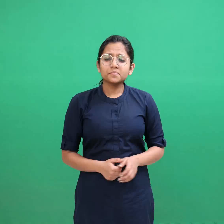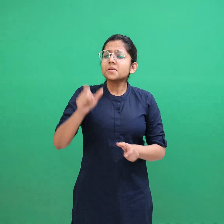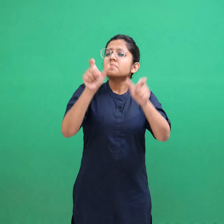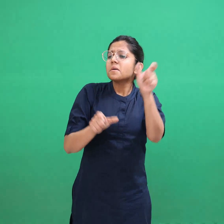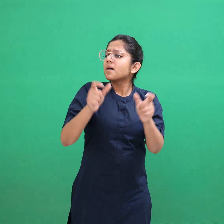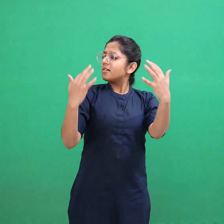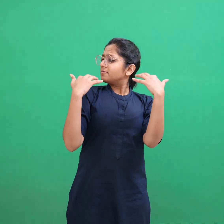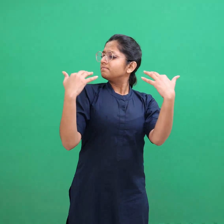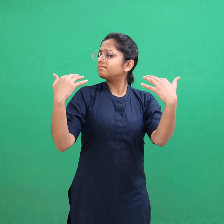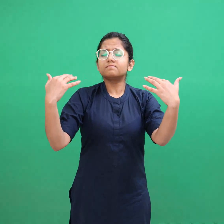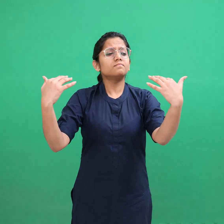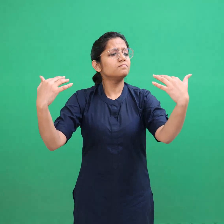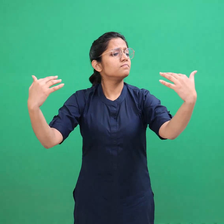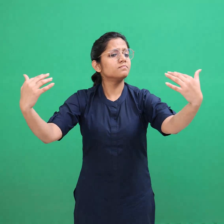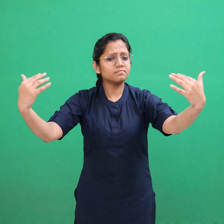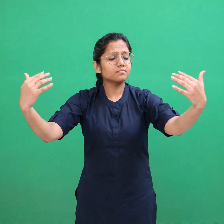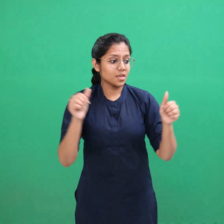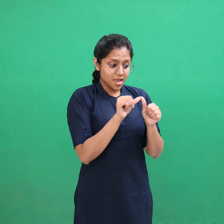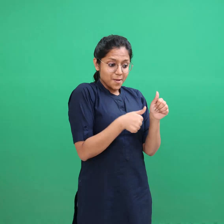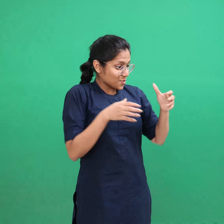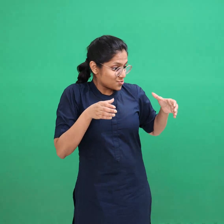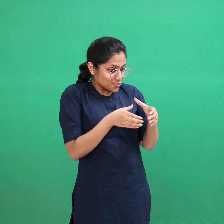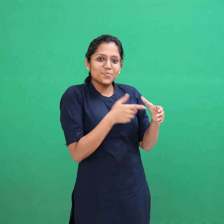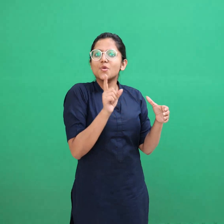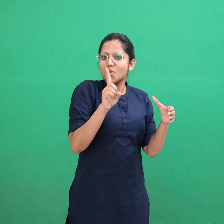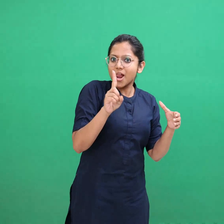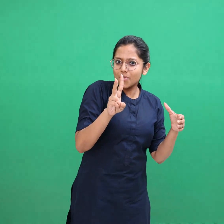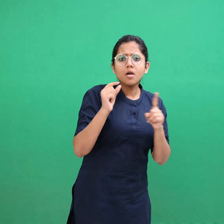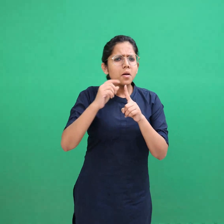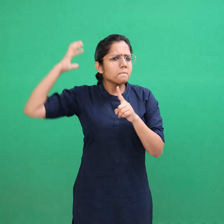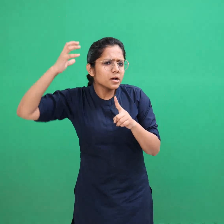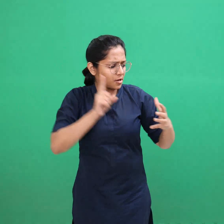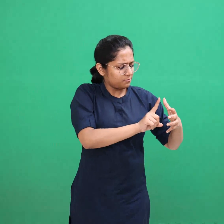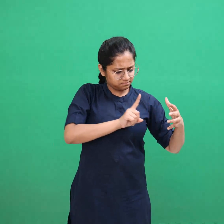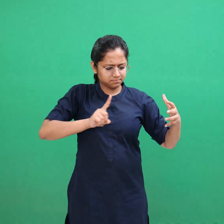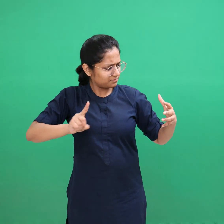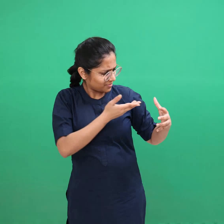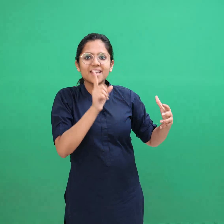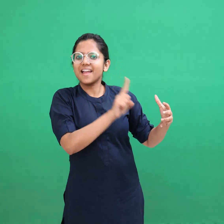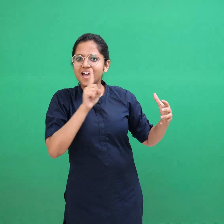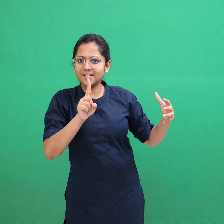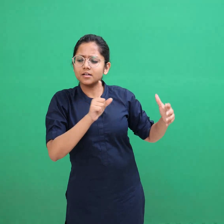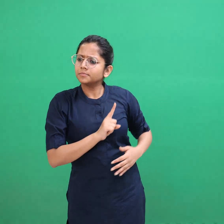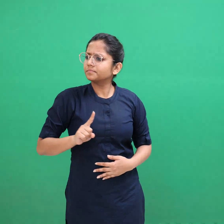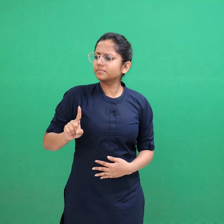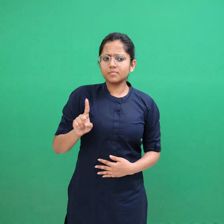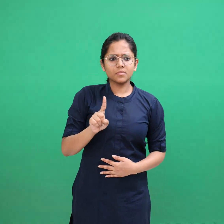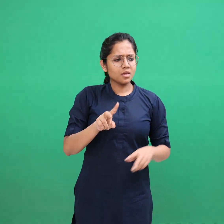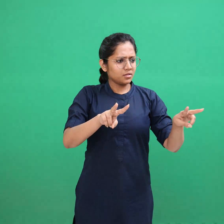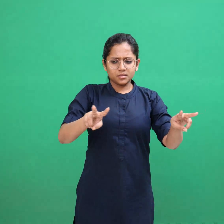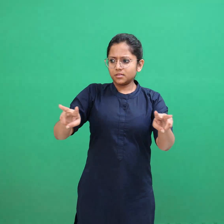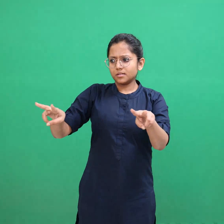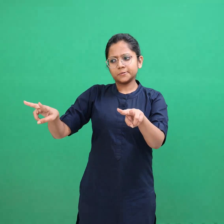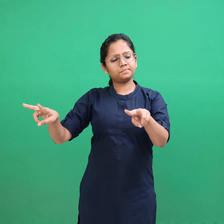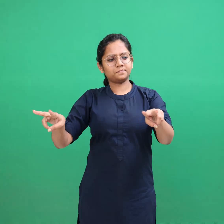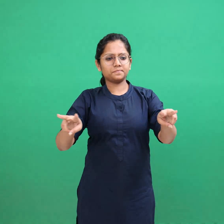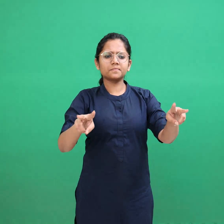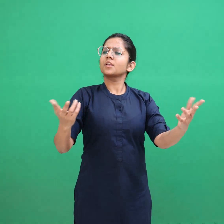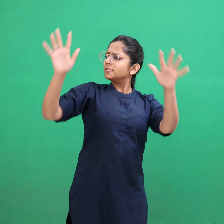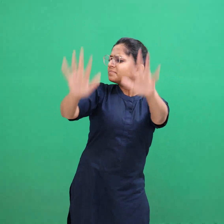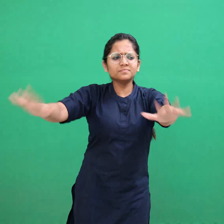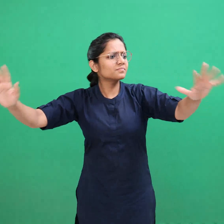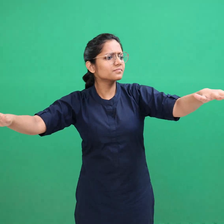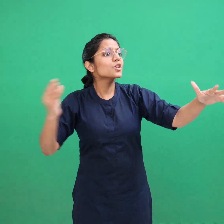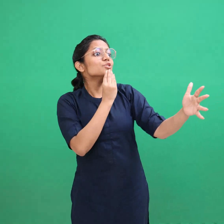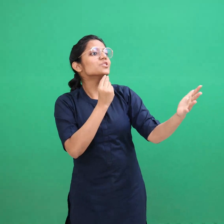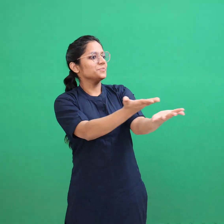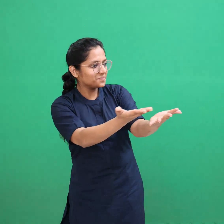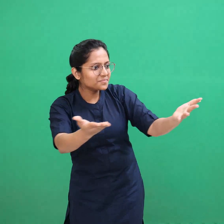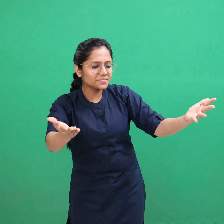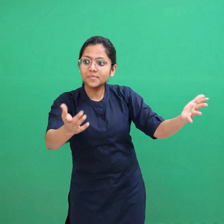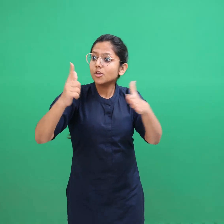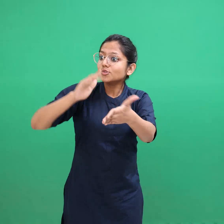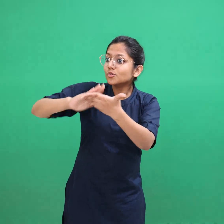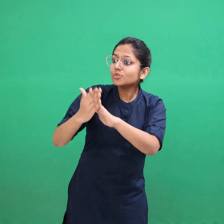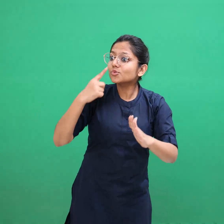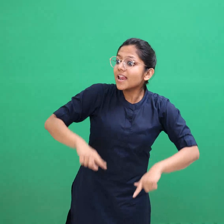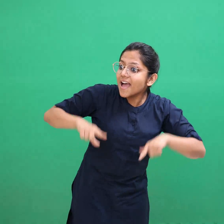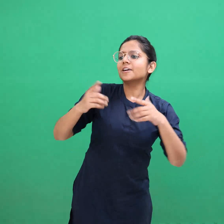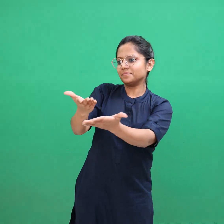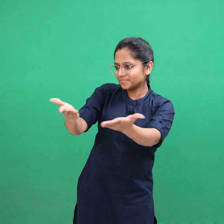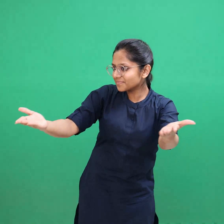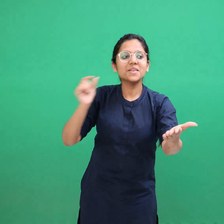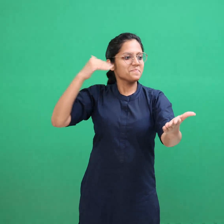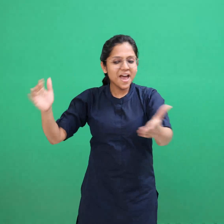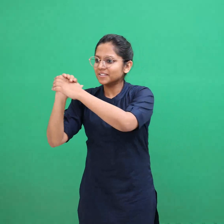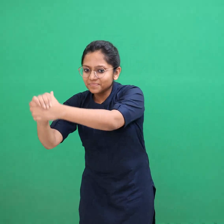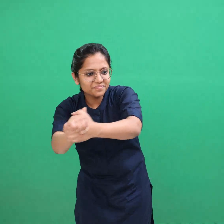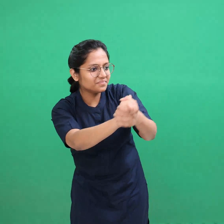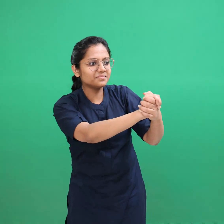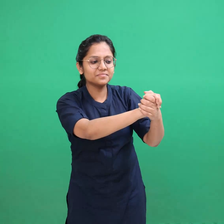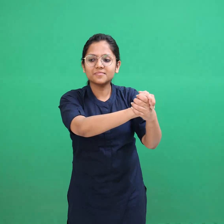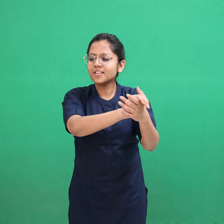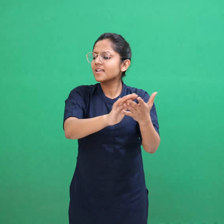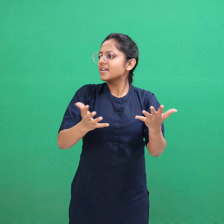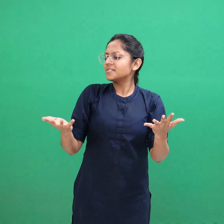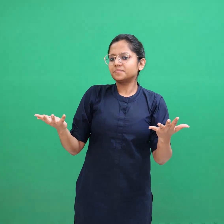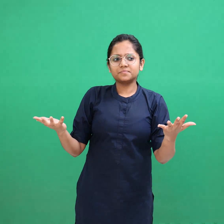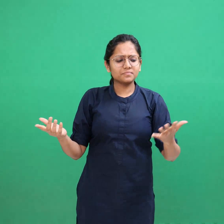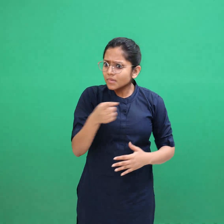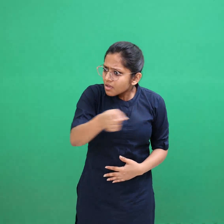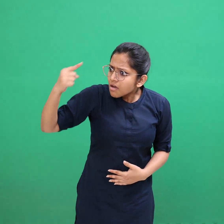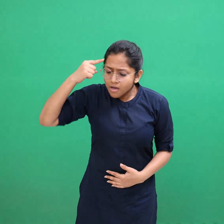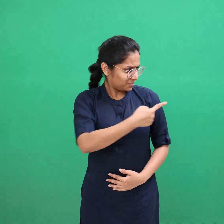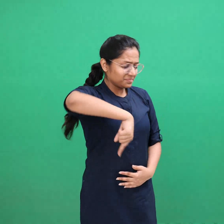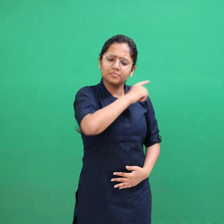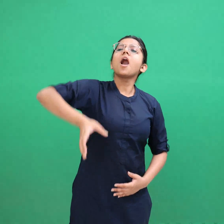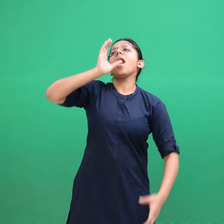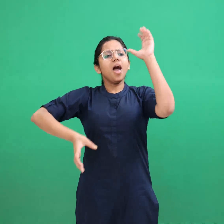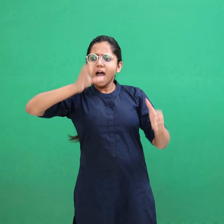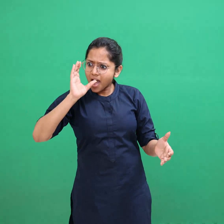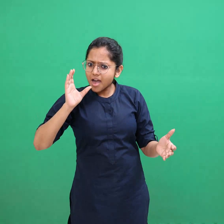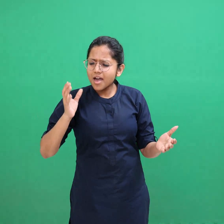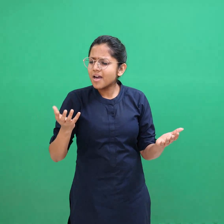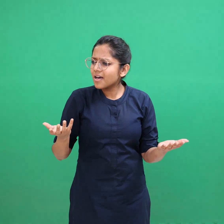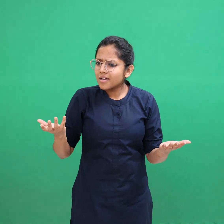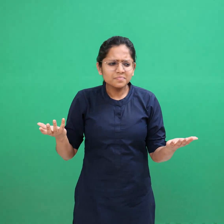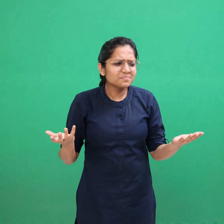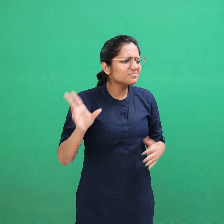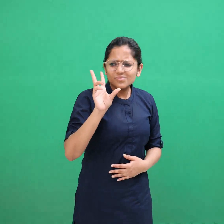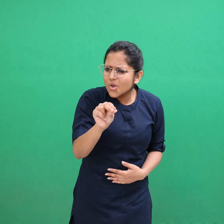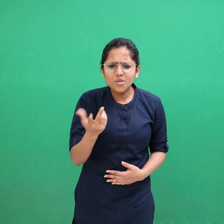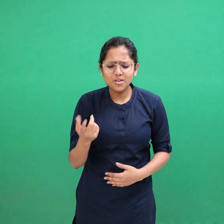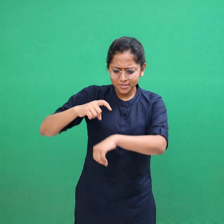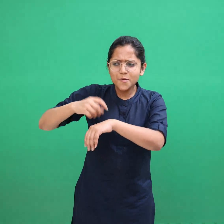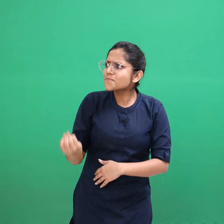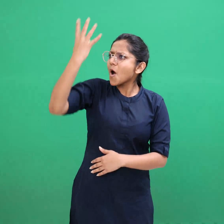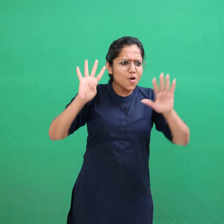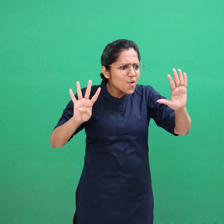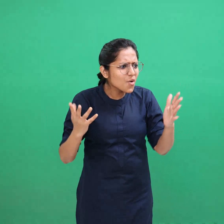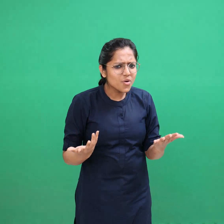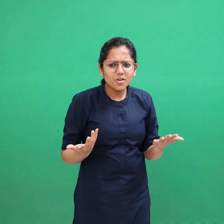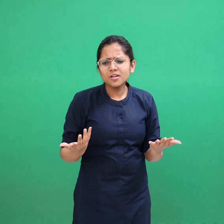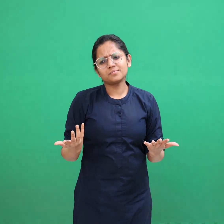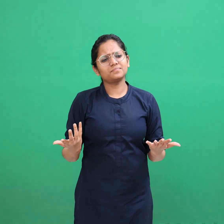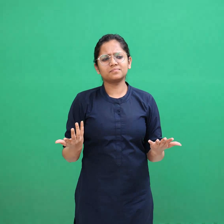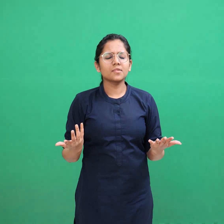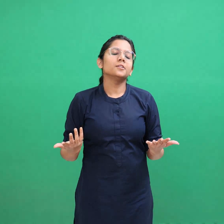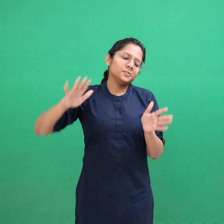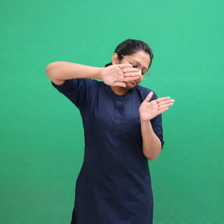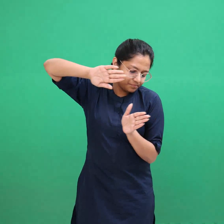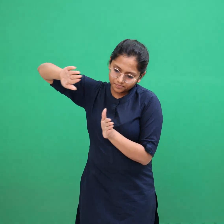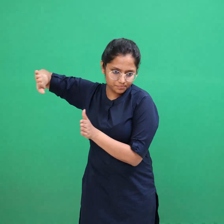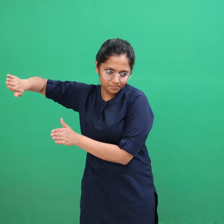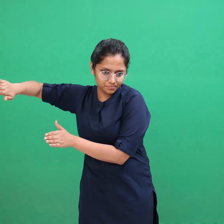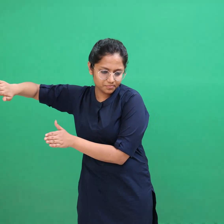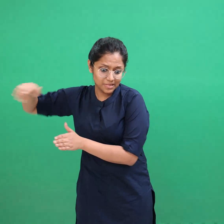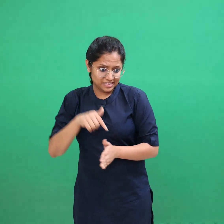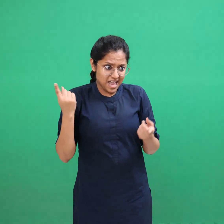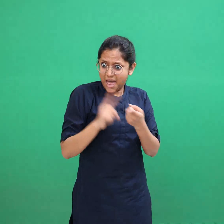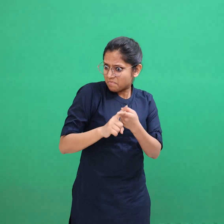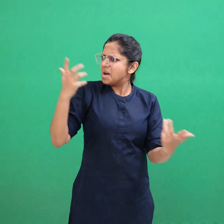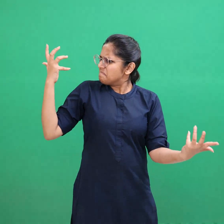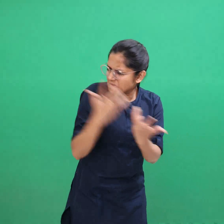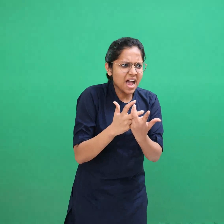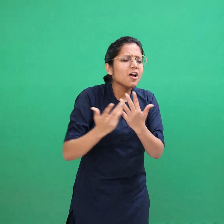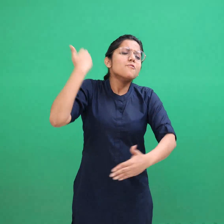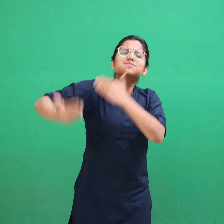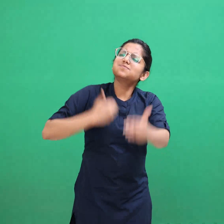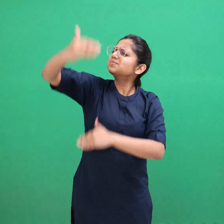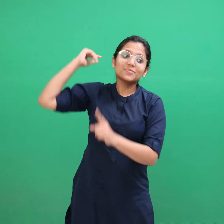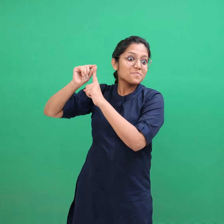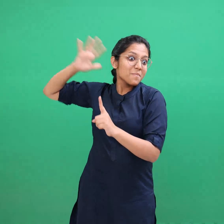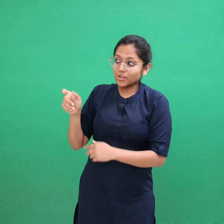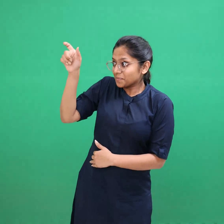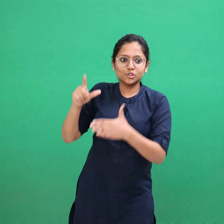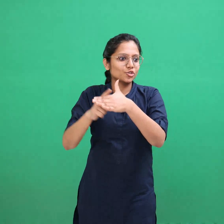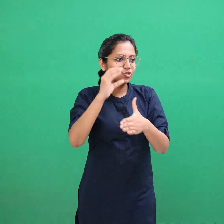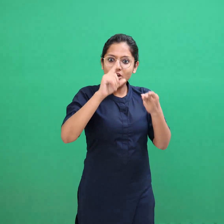Then Peter stood up with the Eleven, lifted up his voice, and addressed the crowd: "Men of Judea and all who dwell in Jerusalem, let this be known to you, and listen carefully to my words.